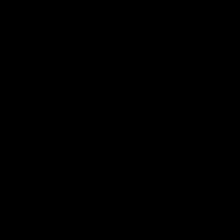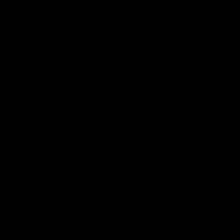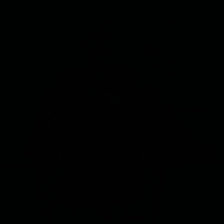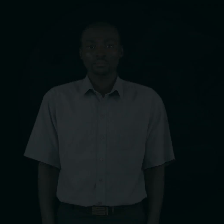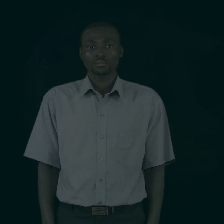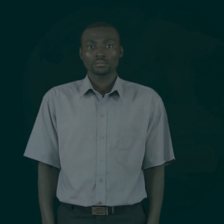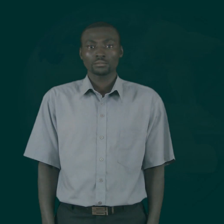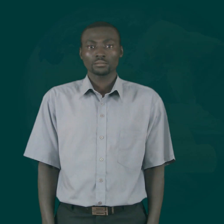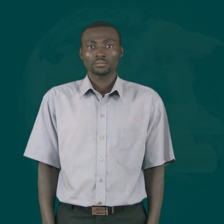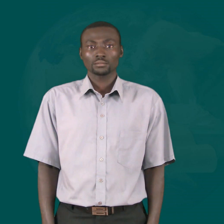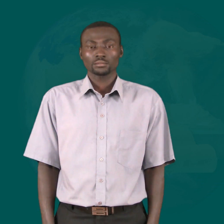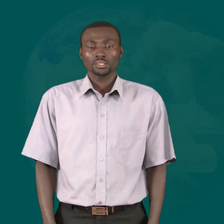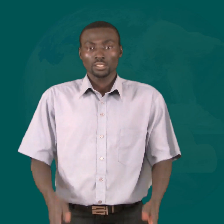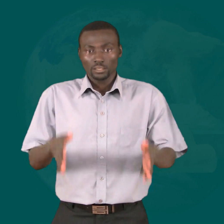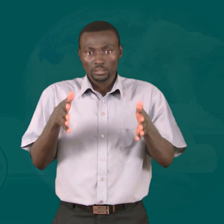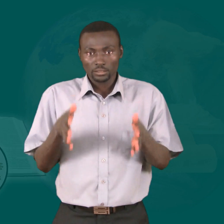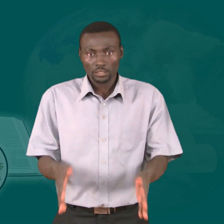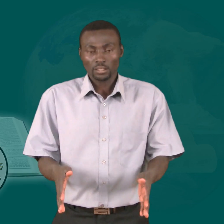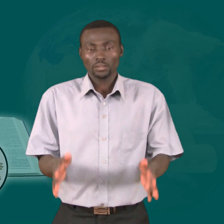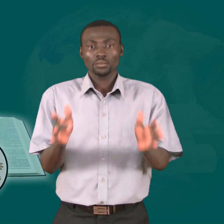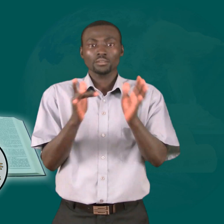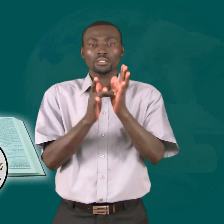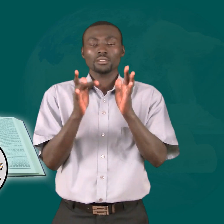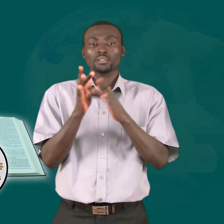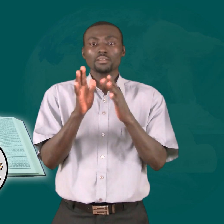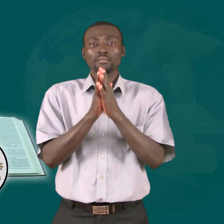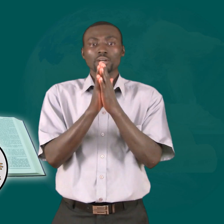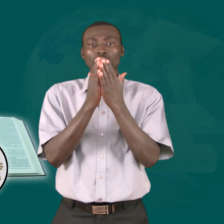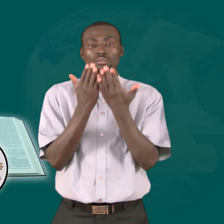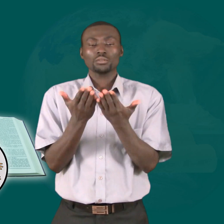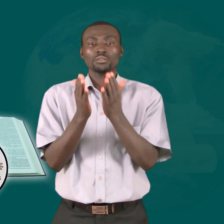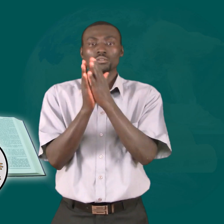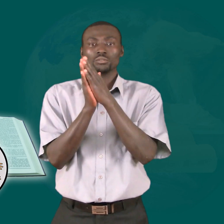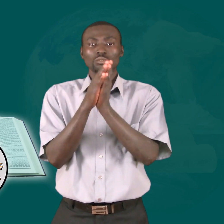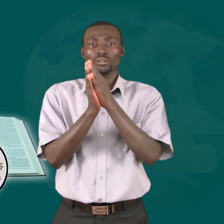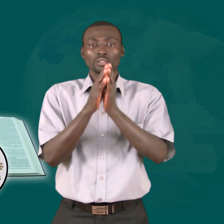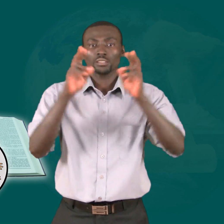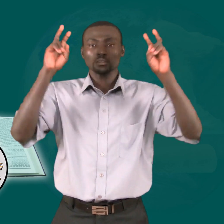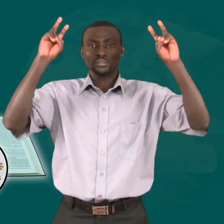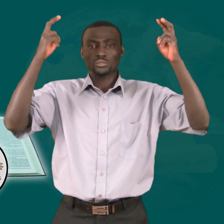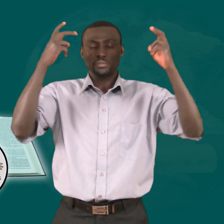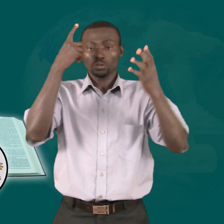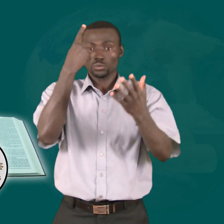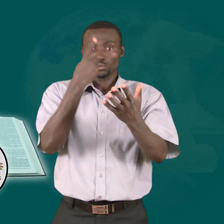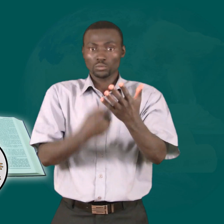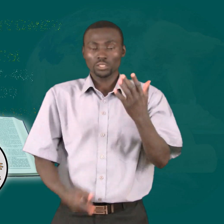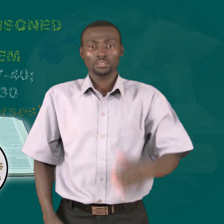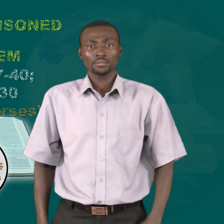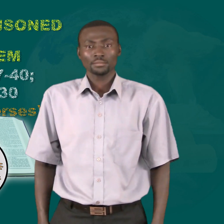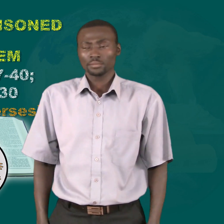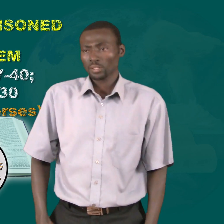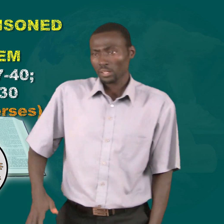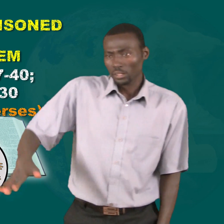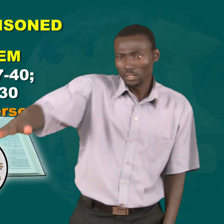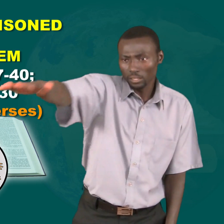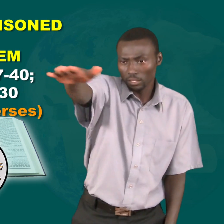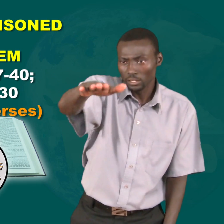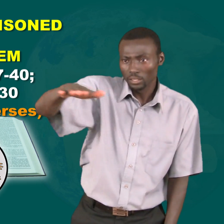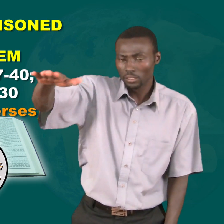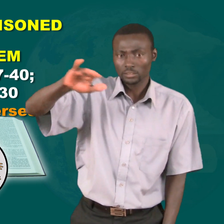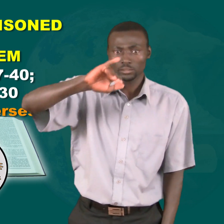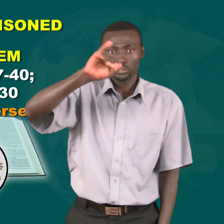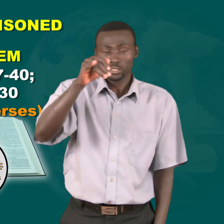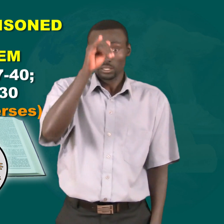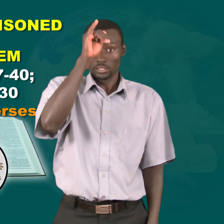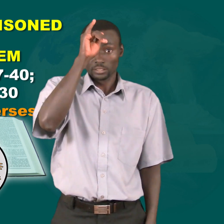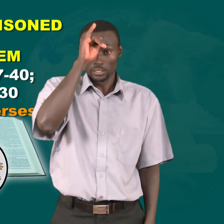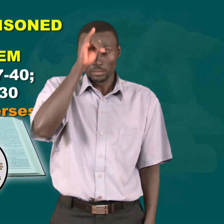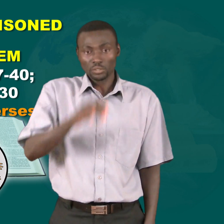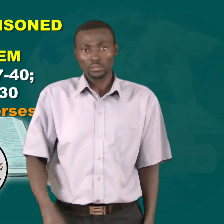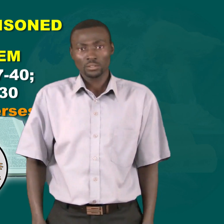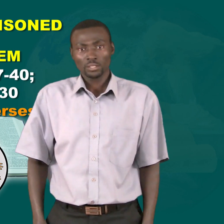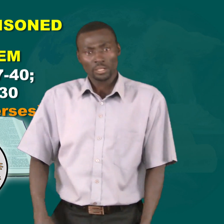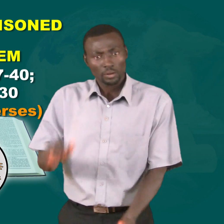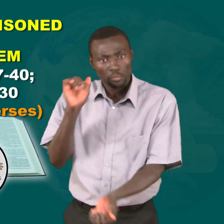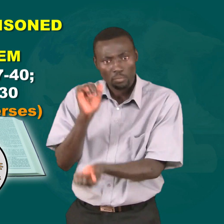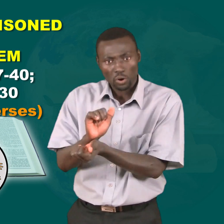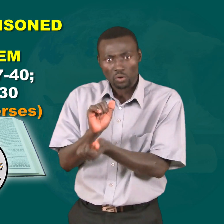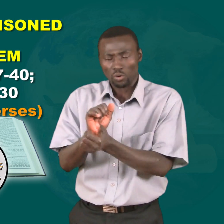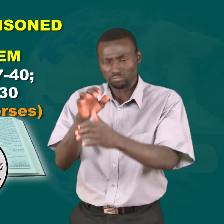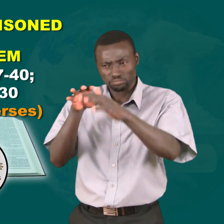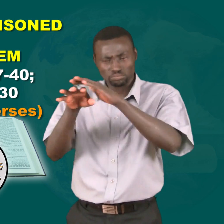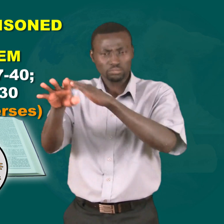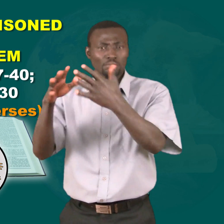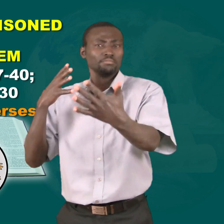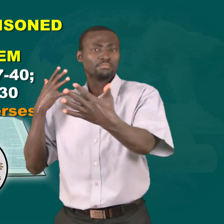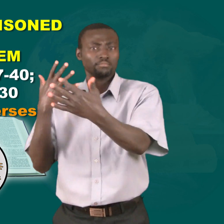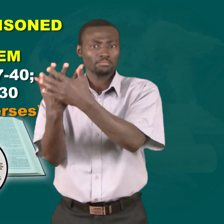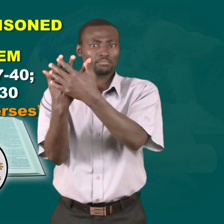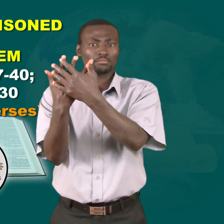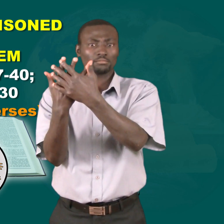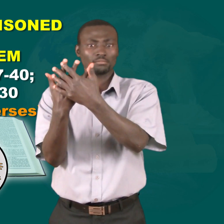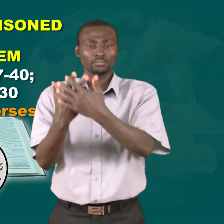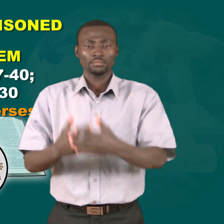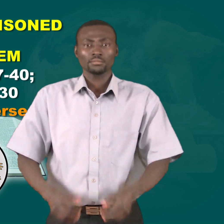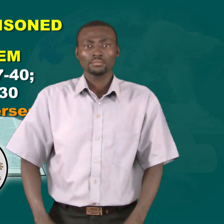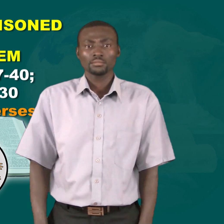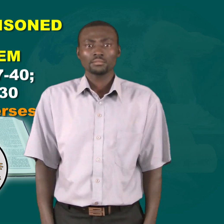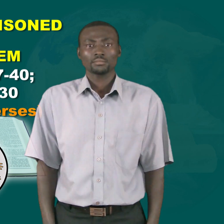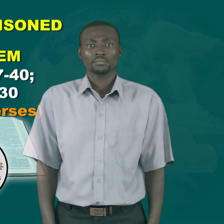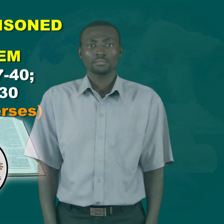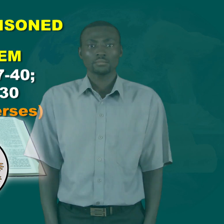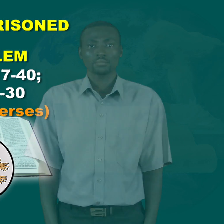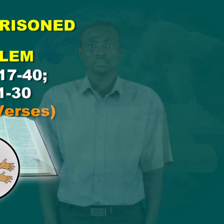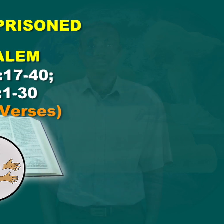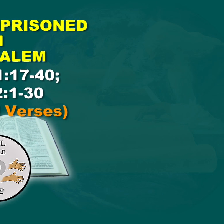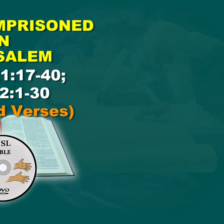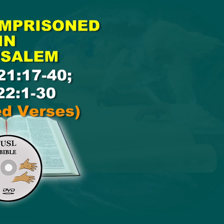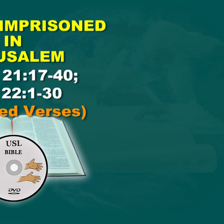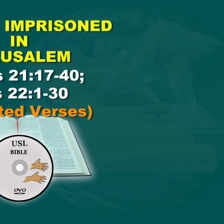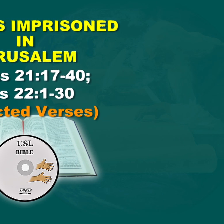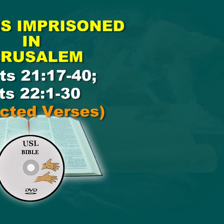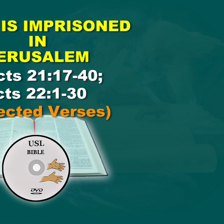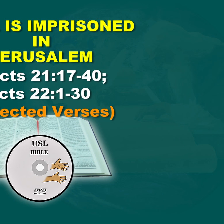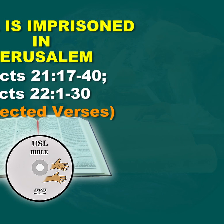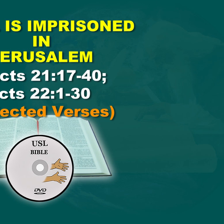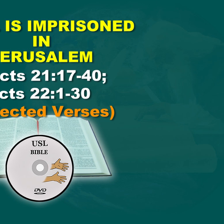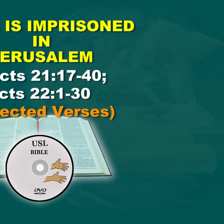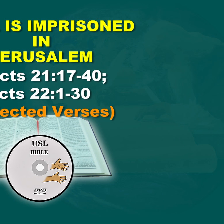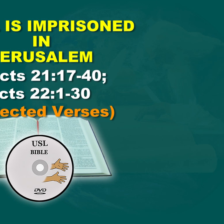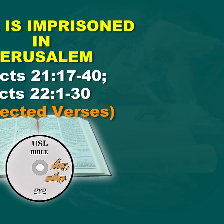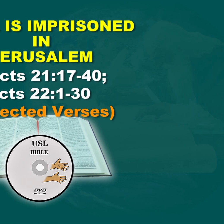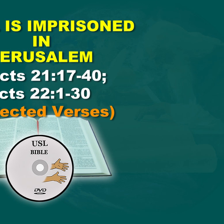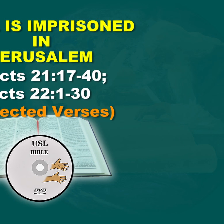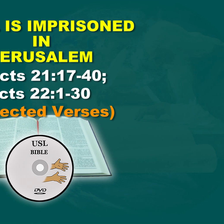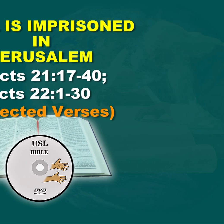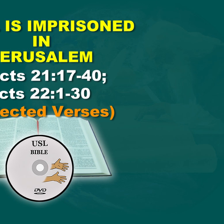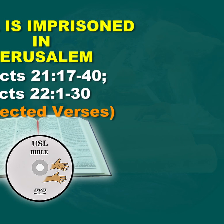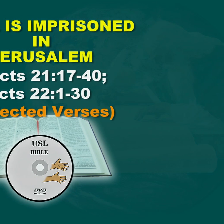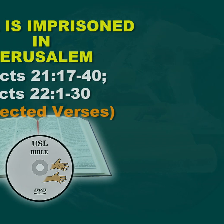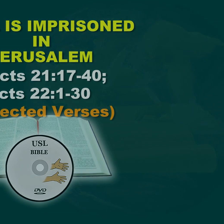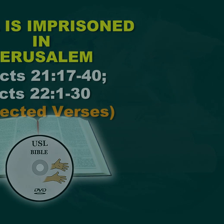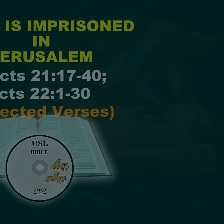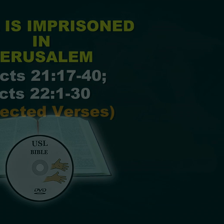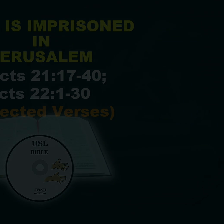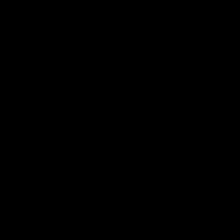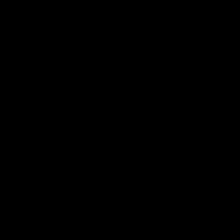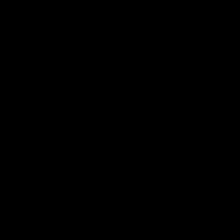Paul is imprisoned in Jerusalem